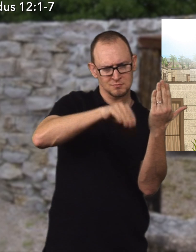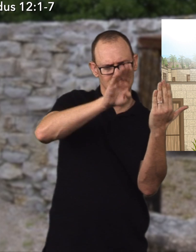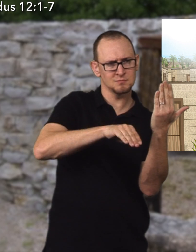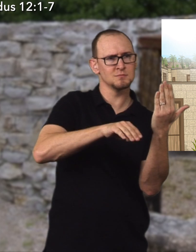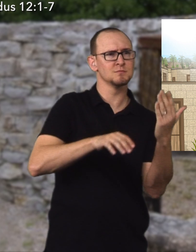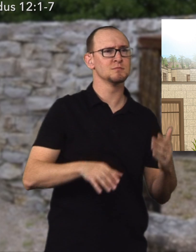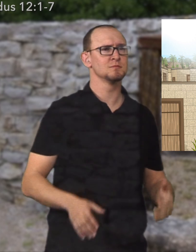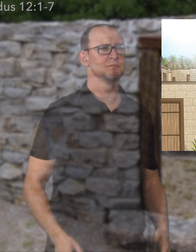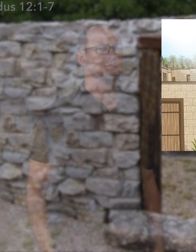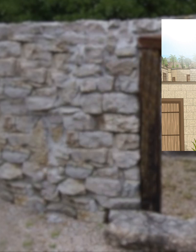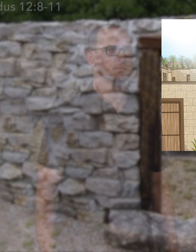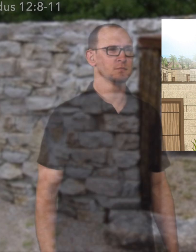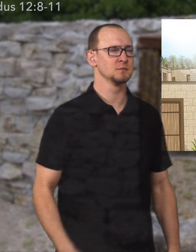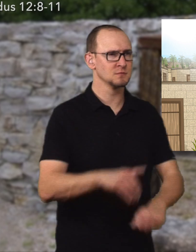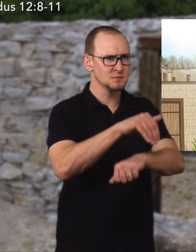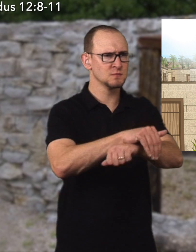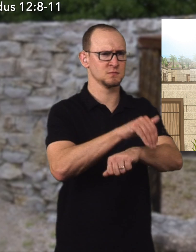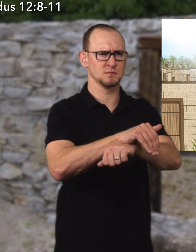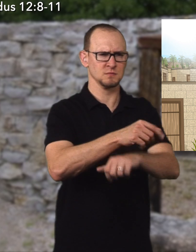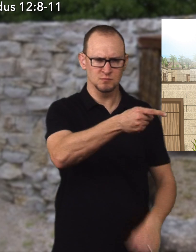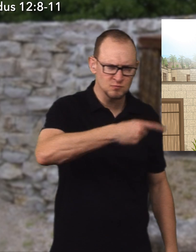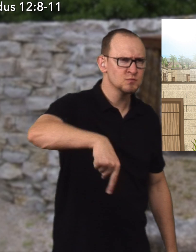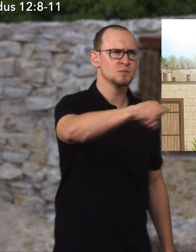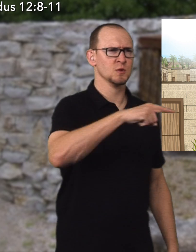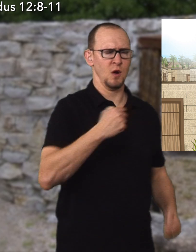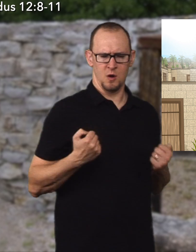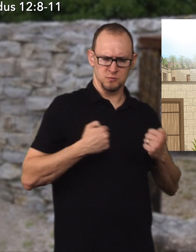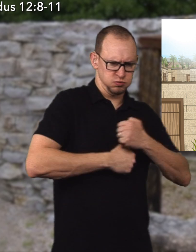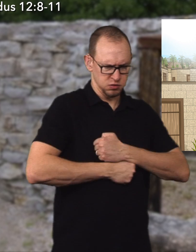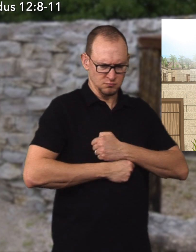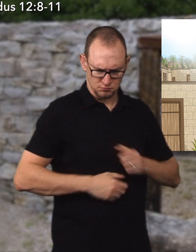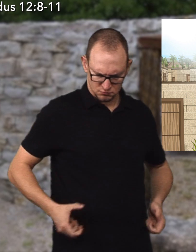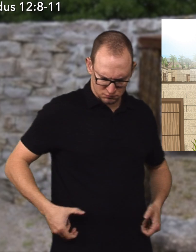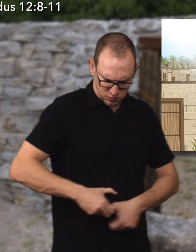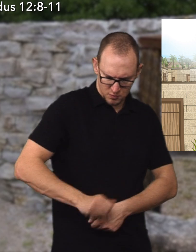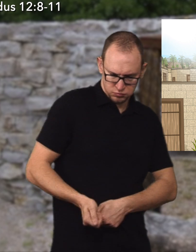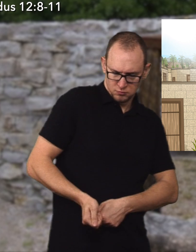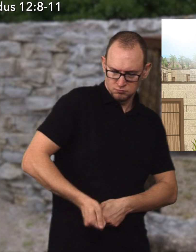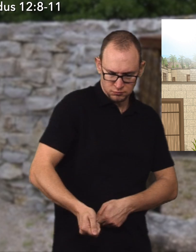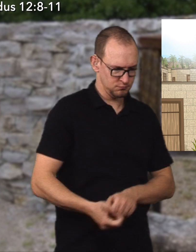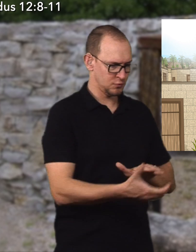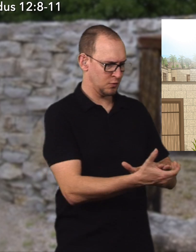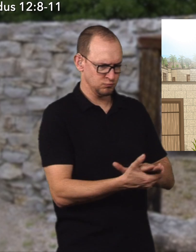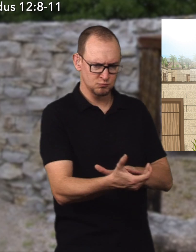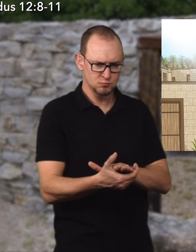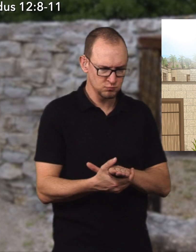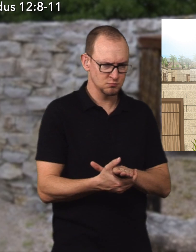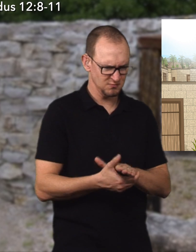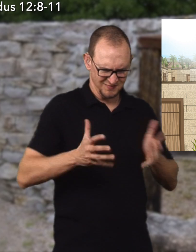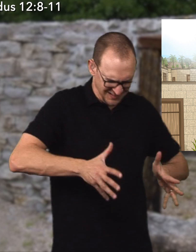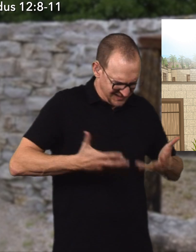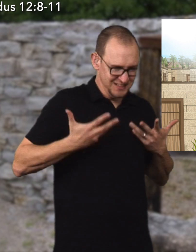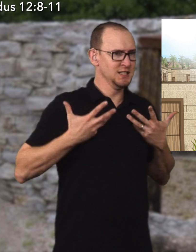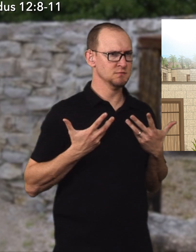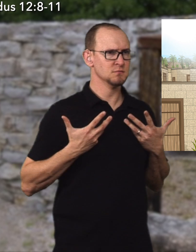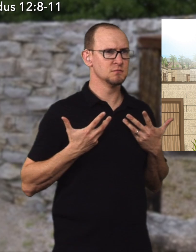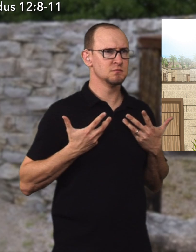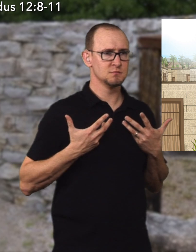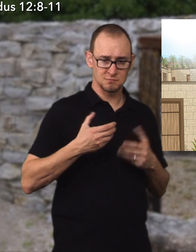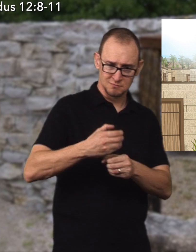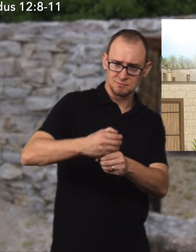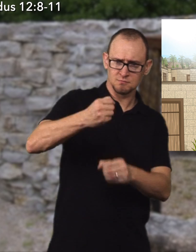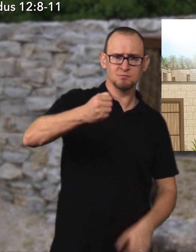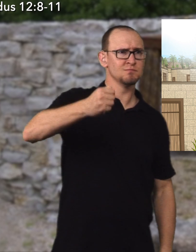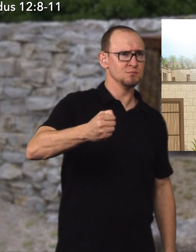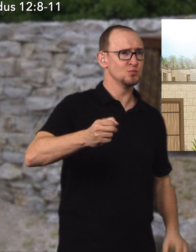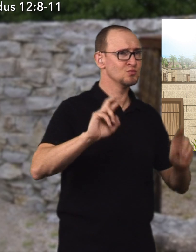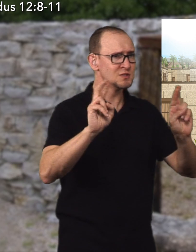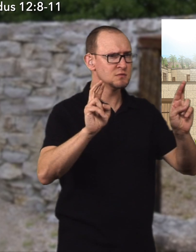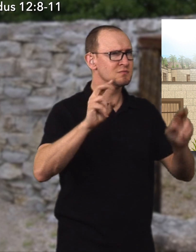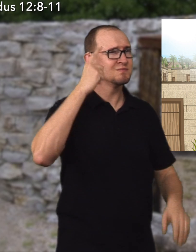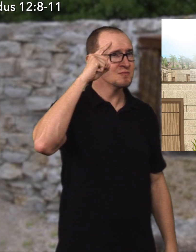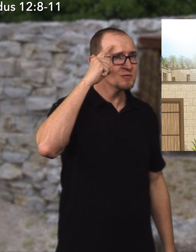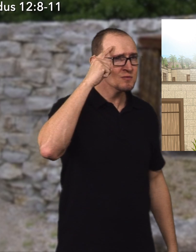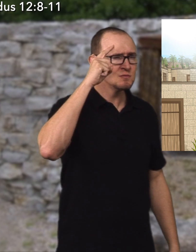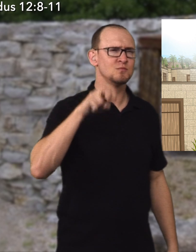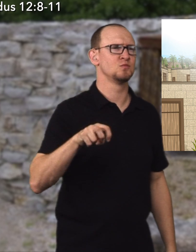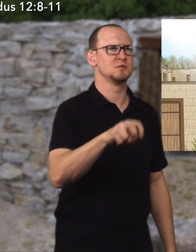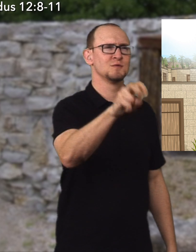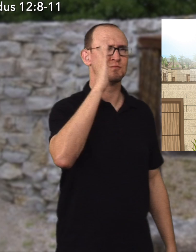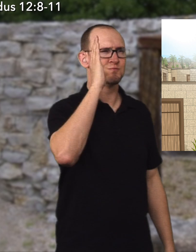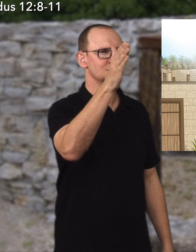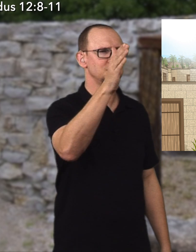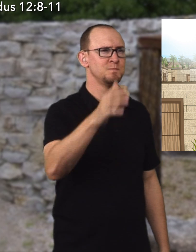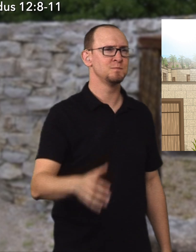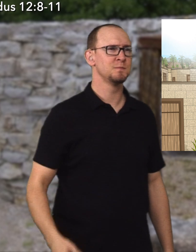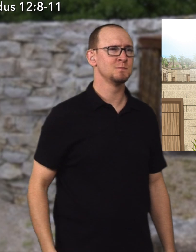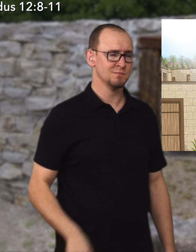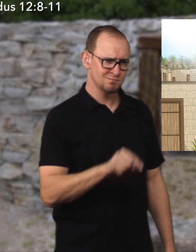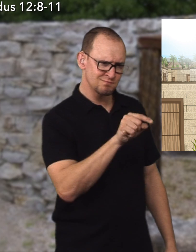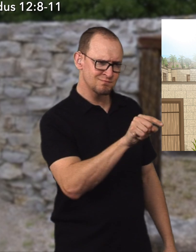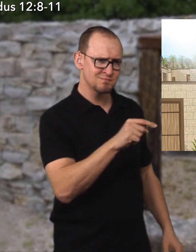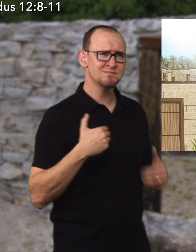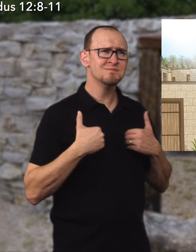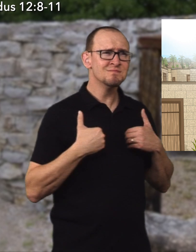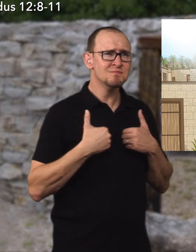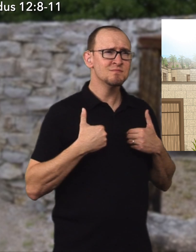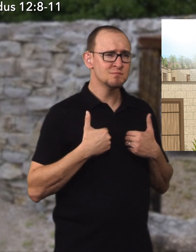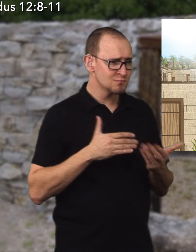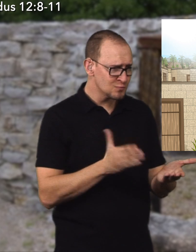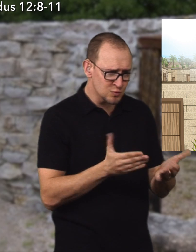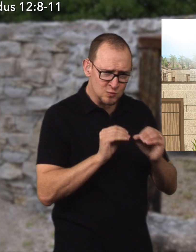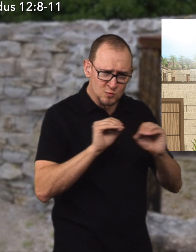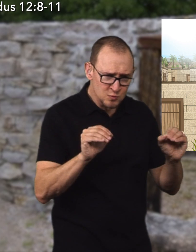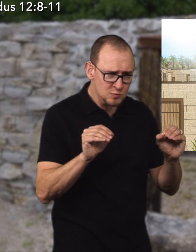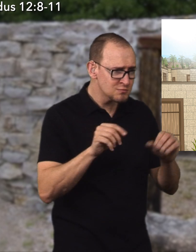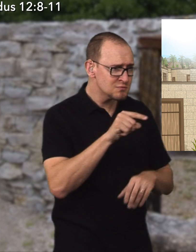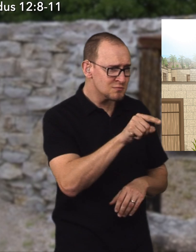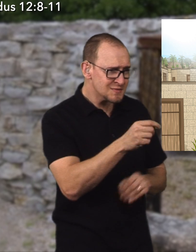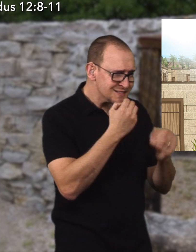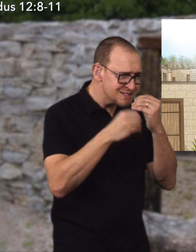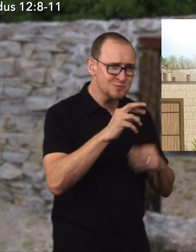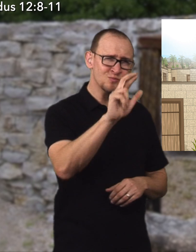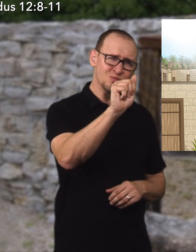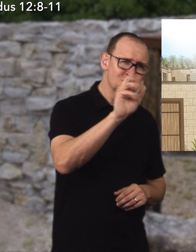They are to eat the meat that night, roasted over the fire, along with unleavened bread and bitter herbs.